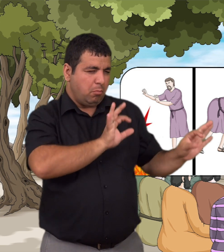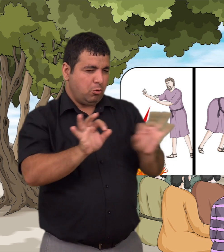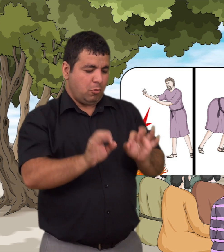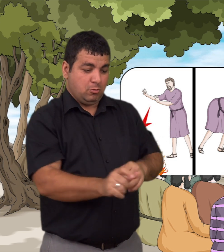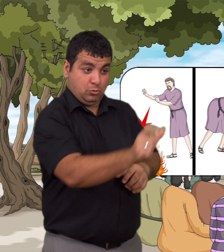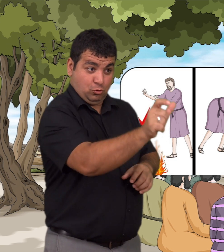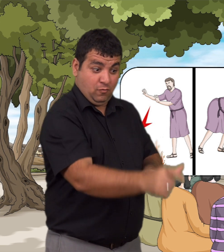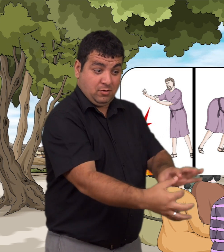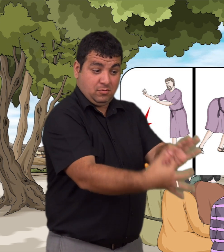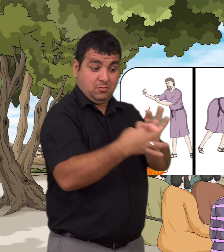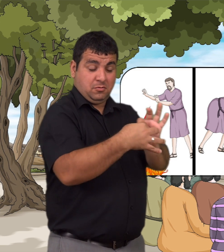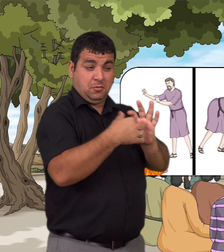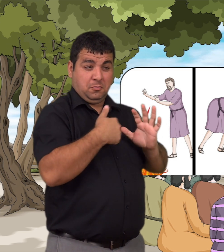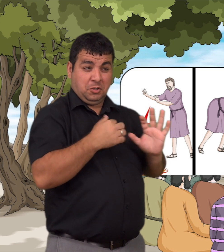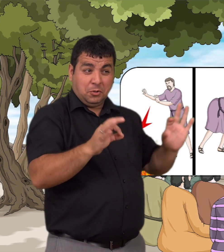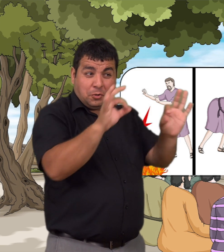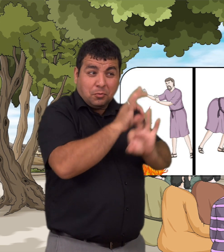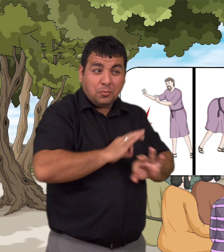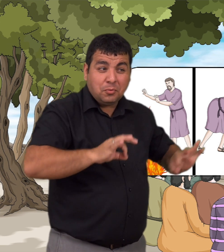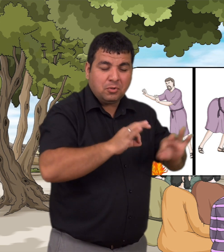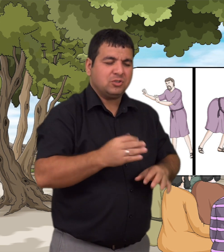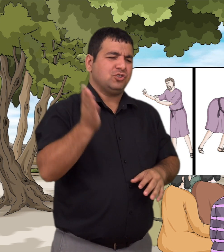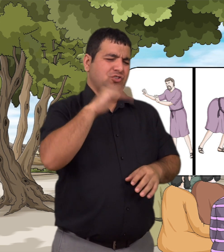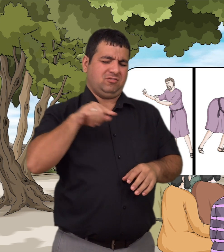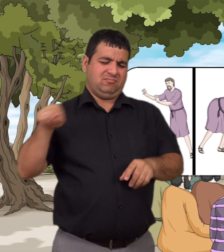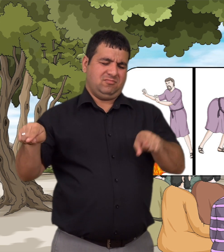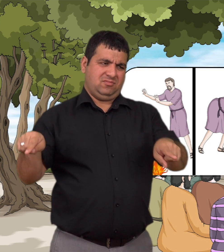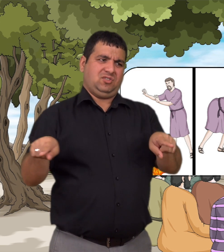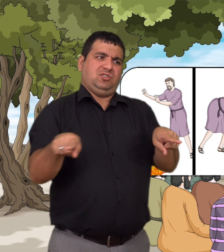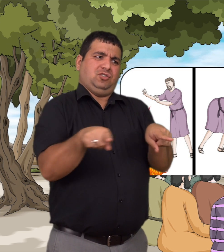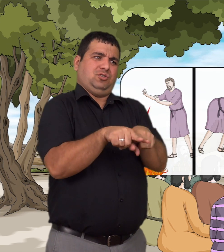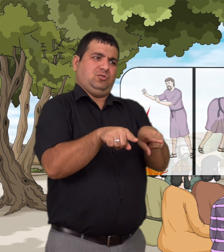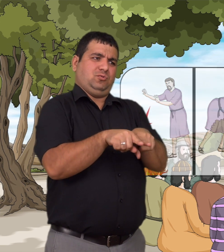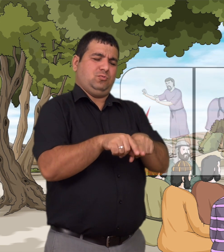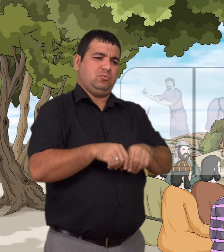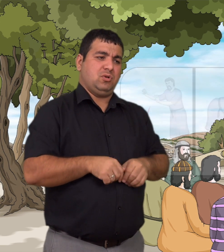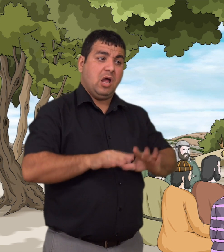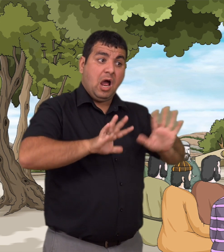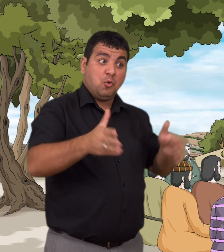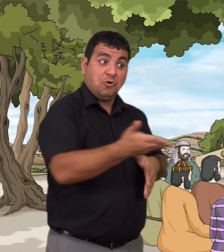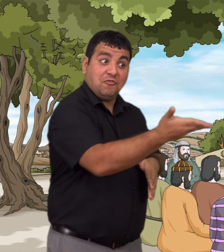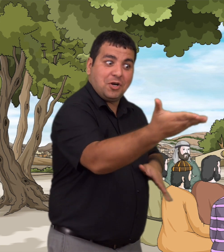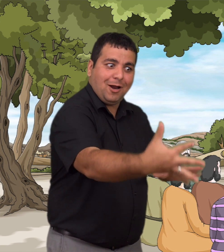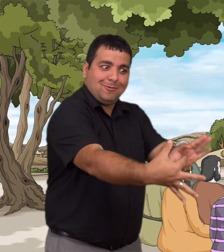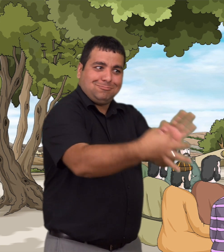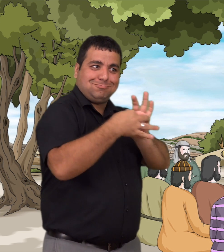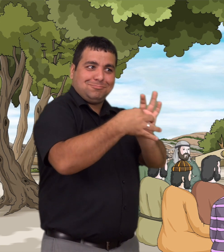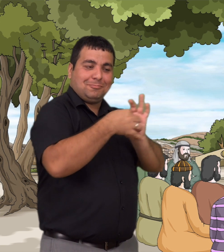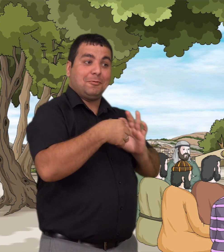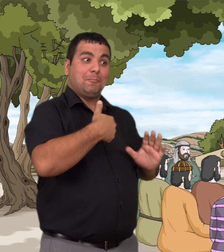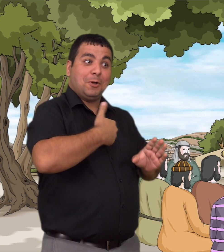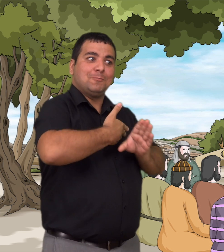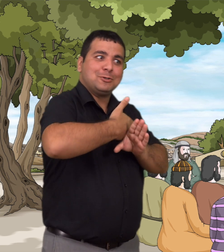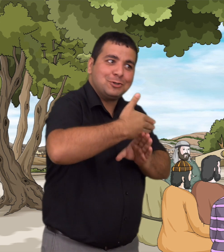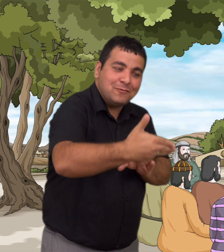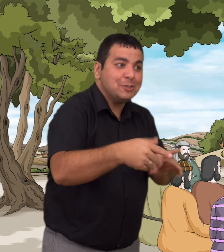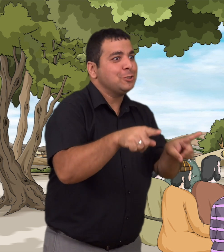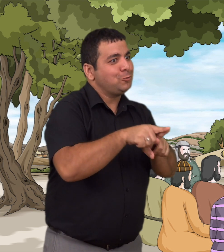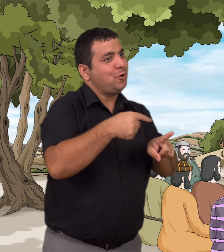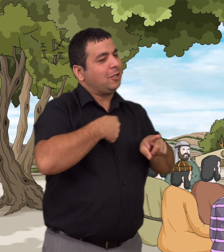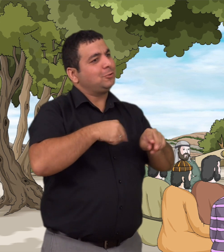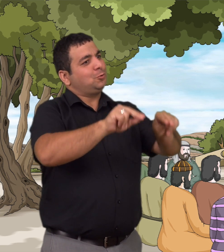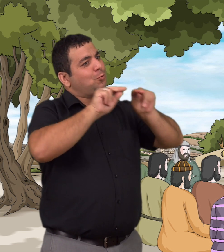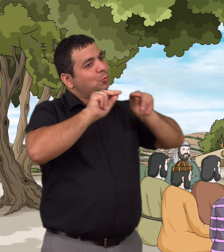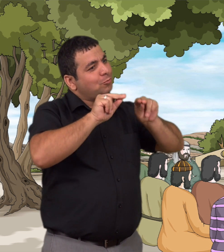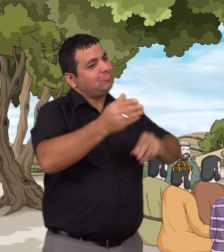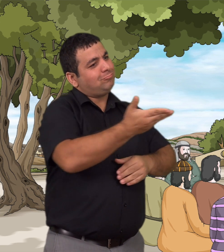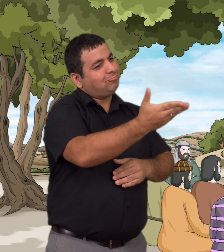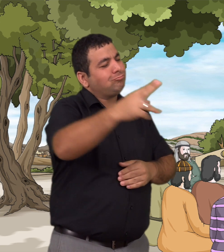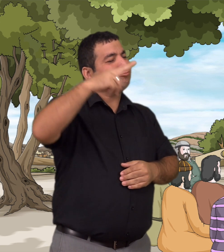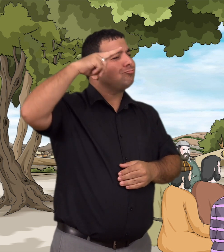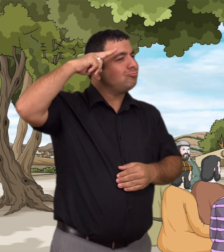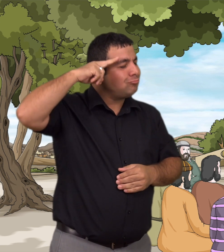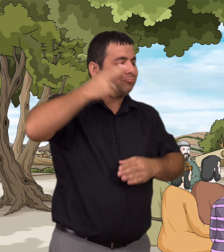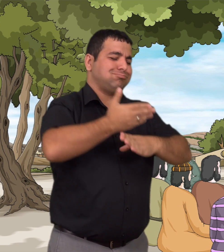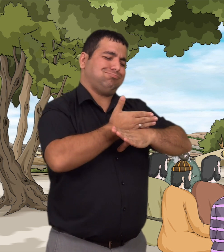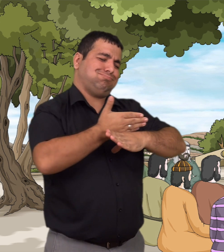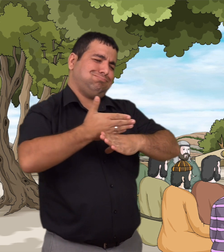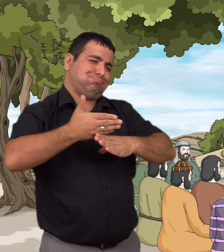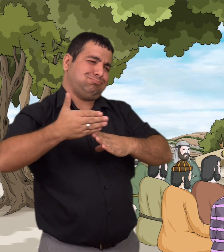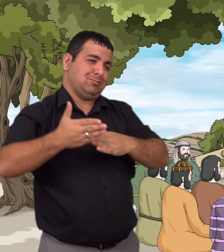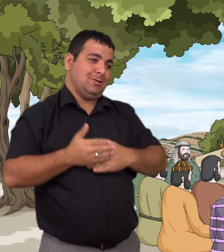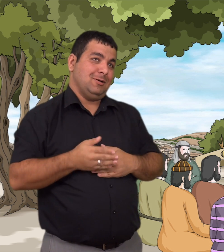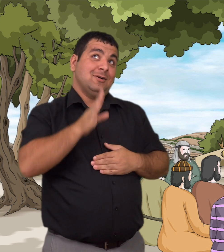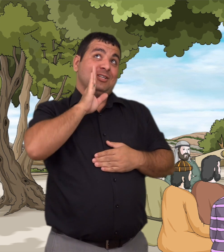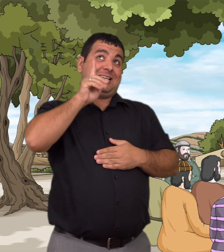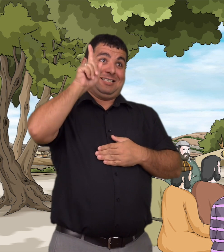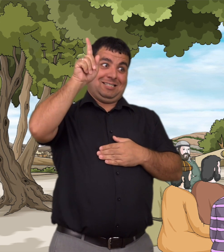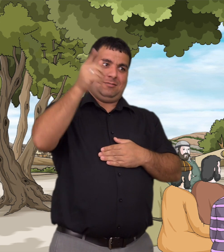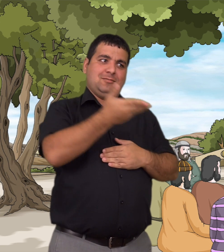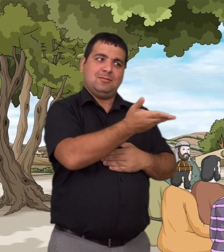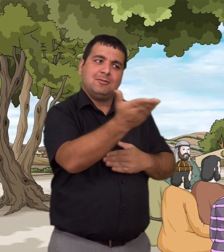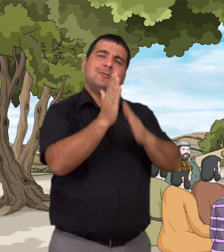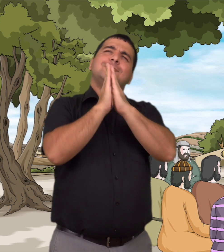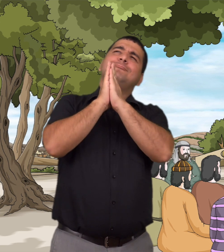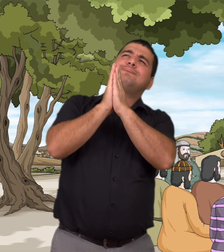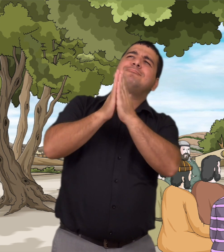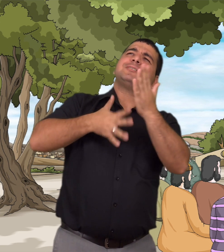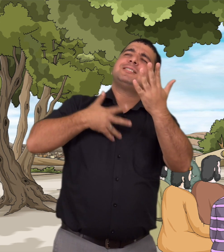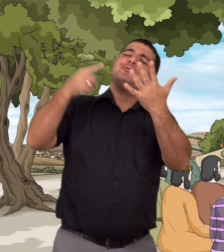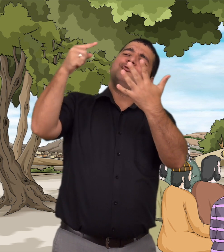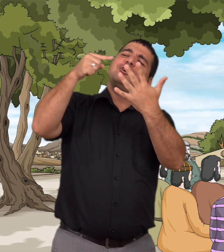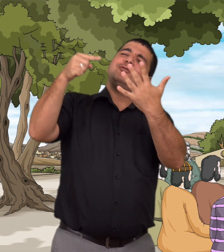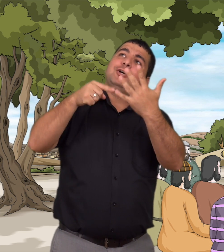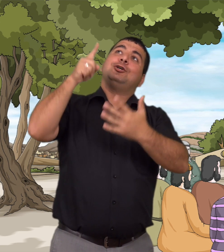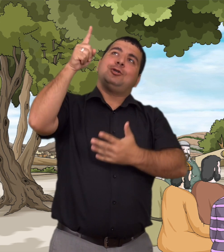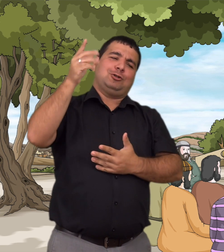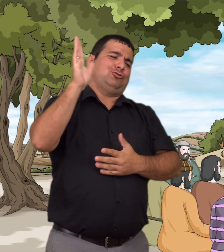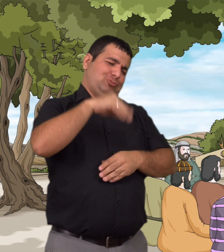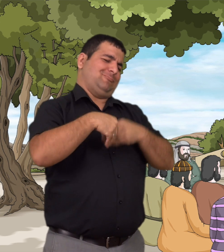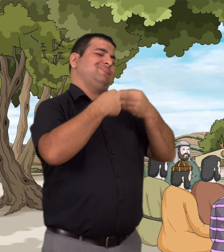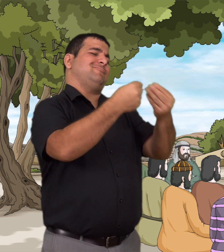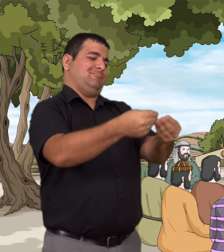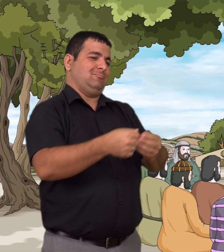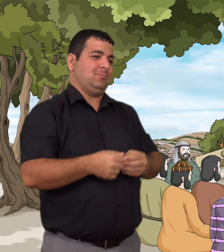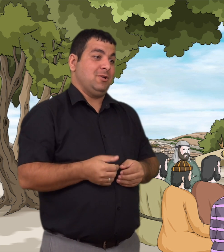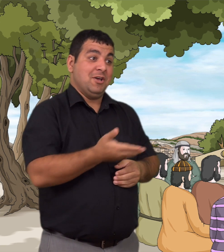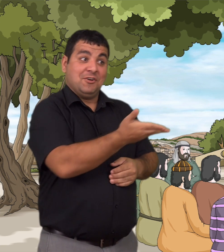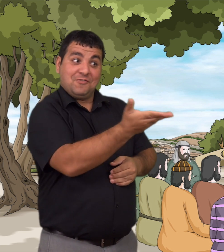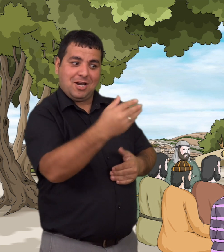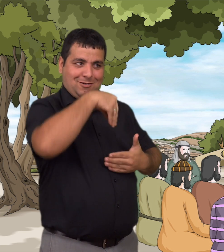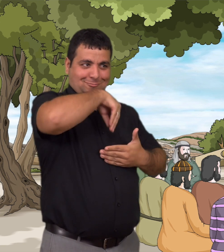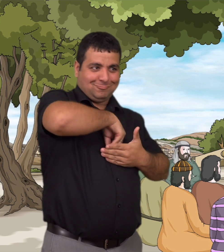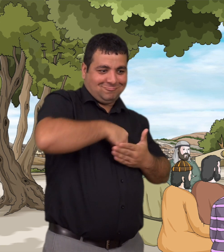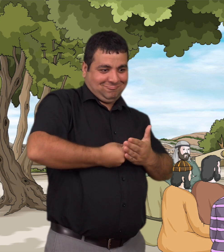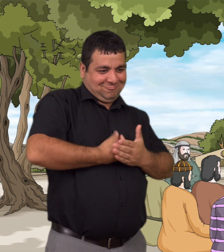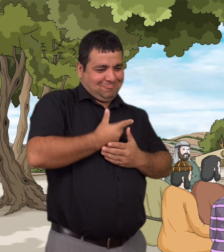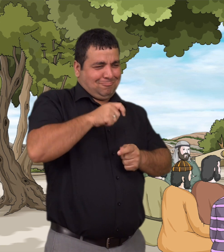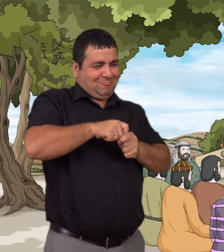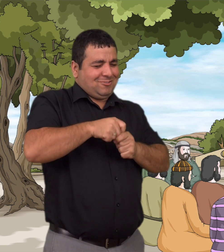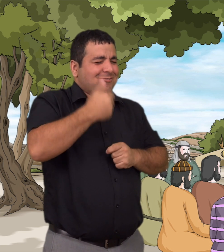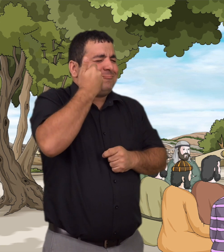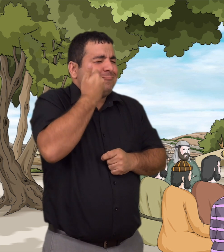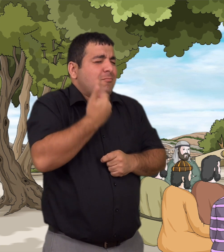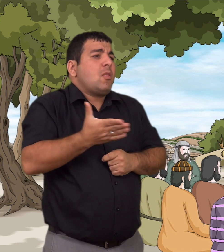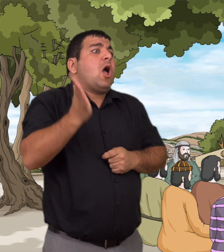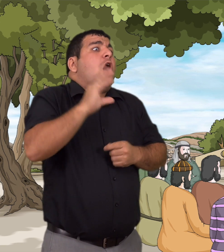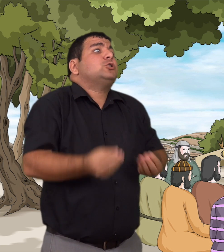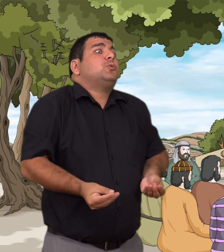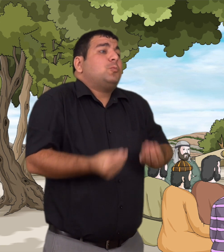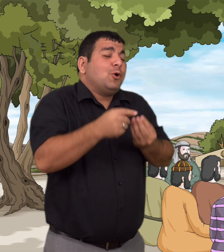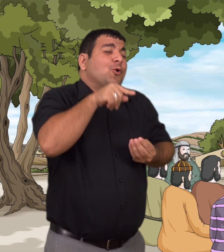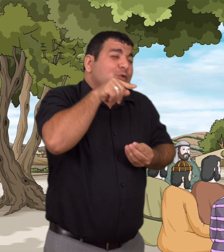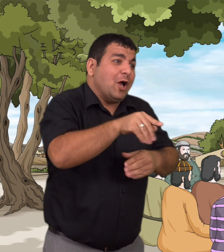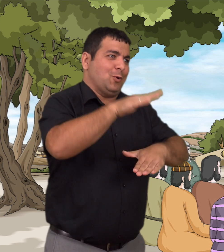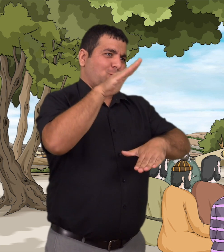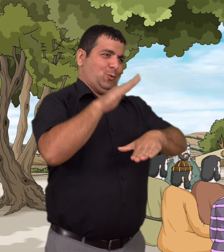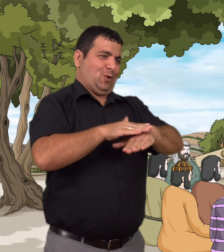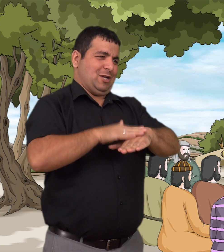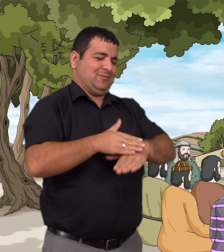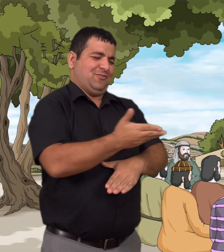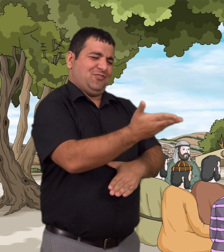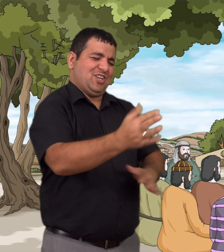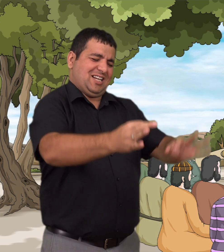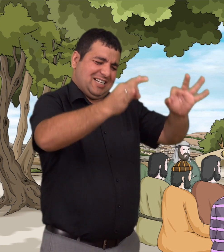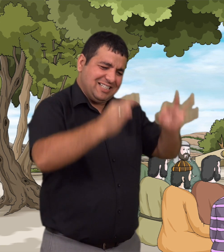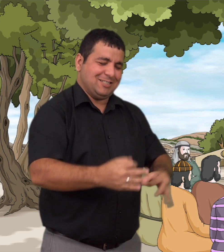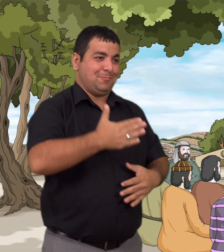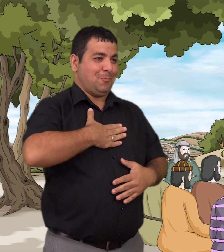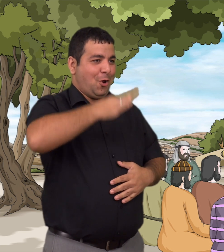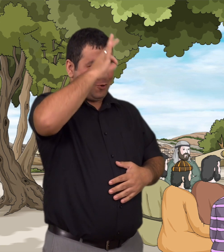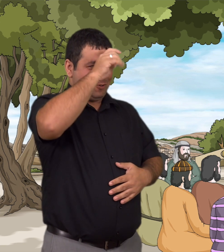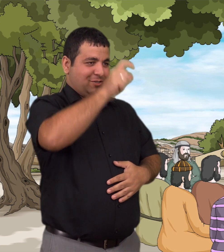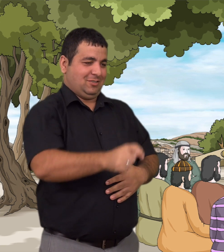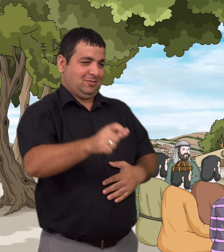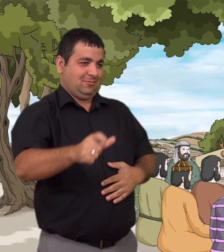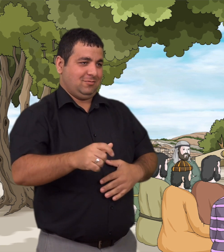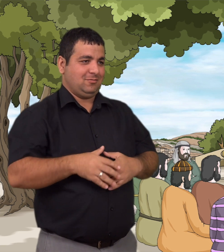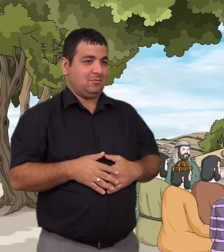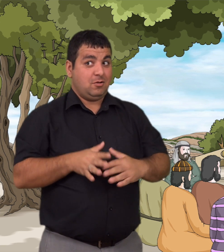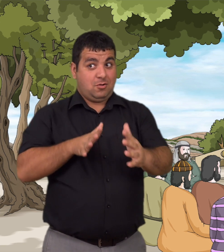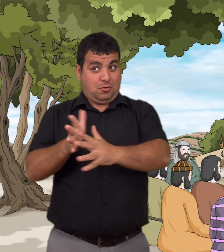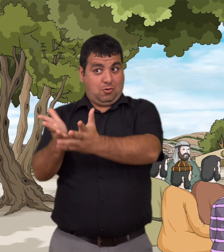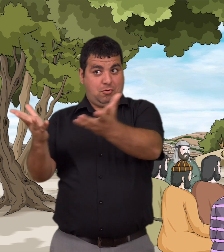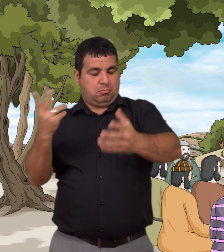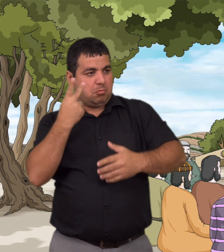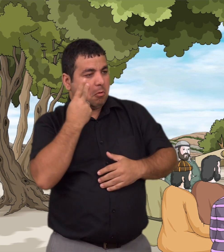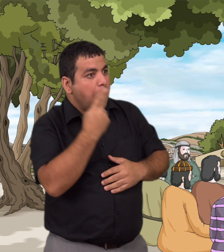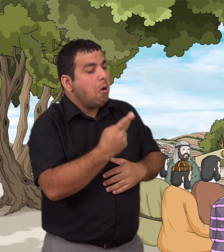Such branches are gathered up, thrown into the fire, and burned. If you remain in Me and My words remain in you, ask whatever you wish, and it will be done for you.